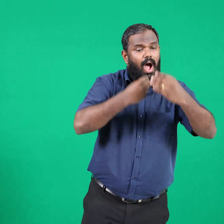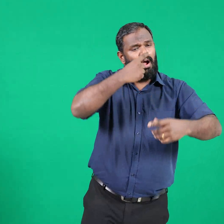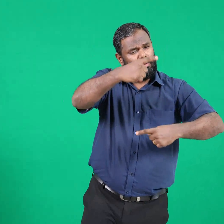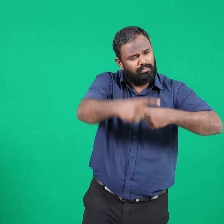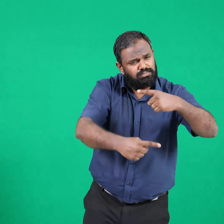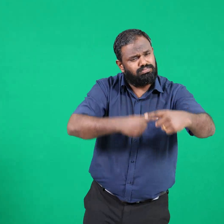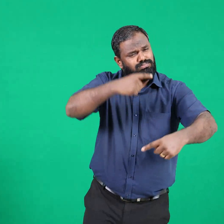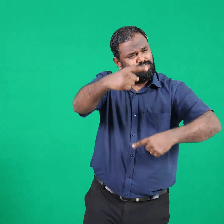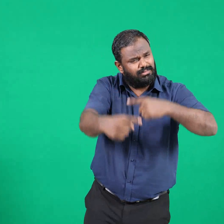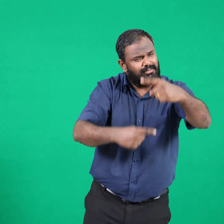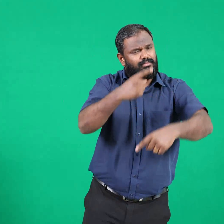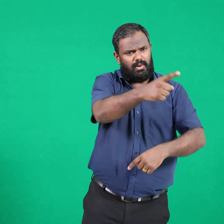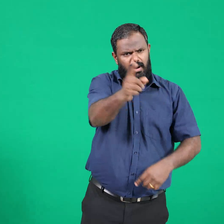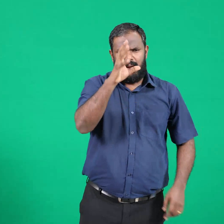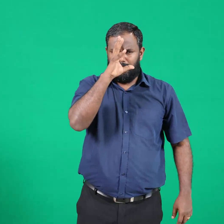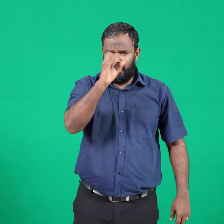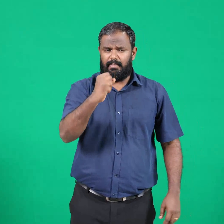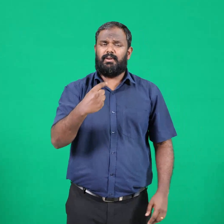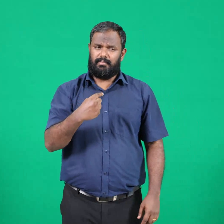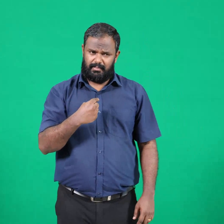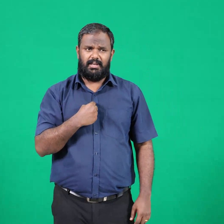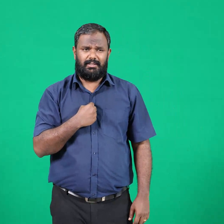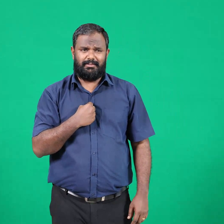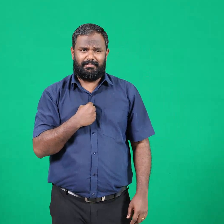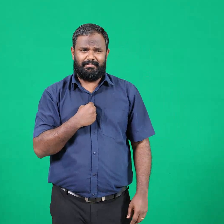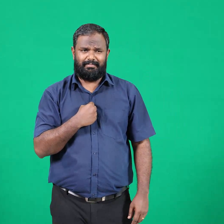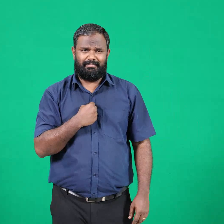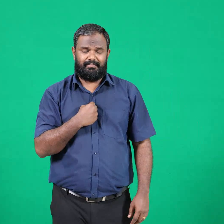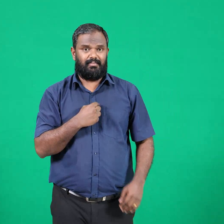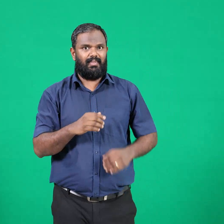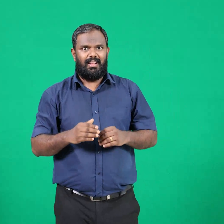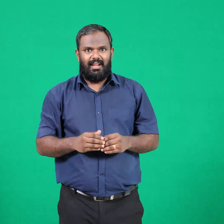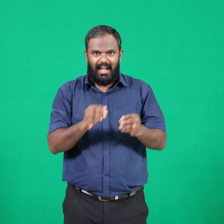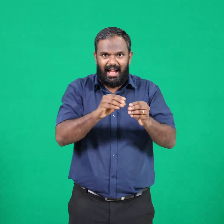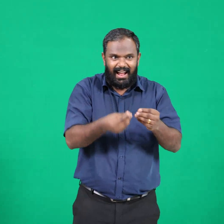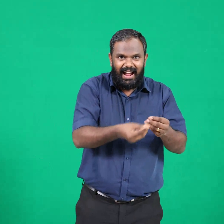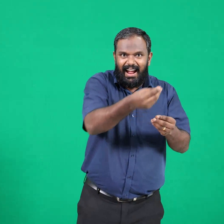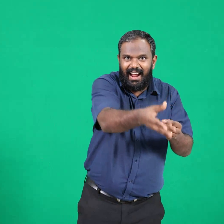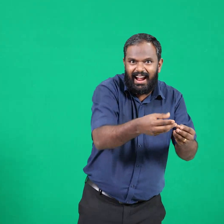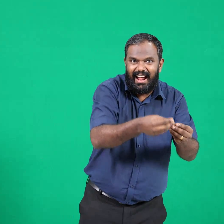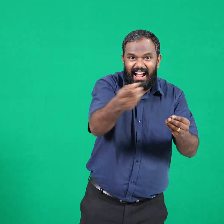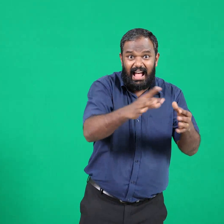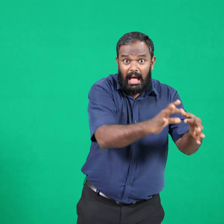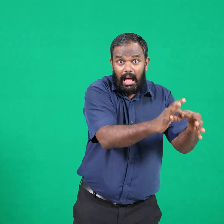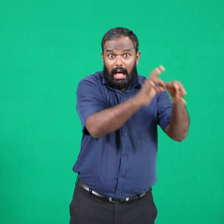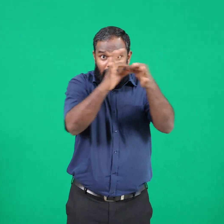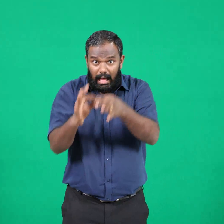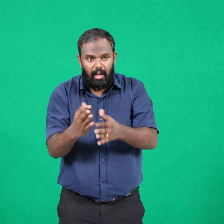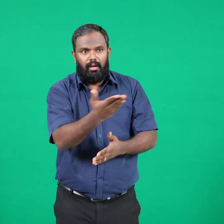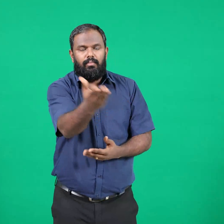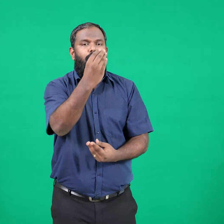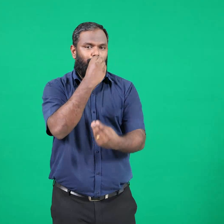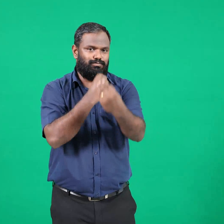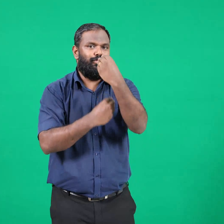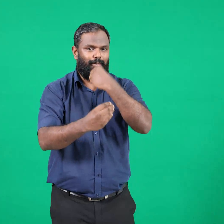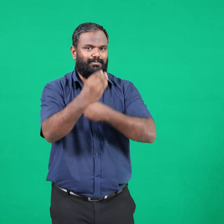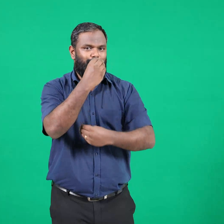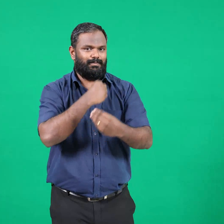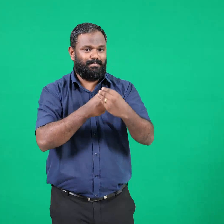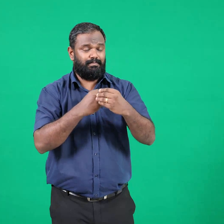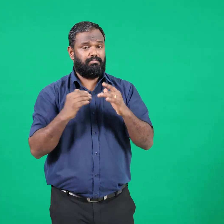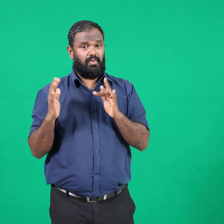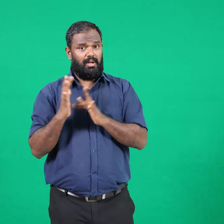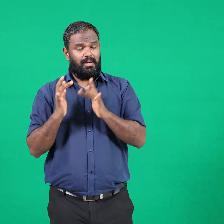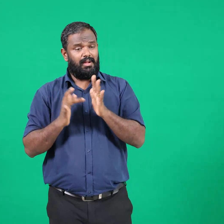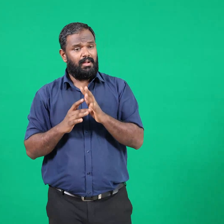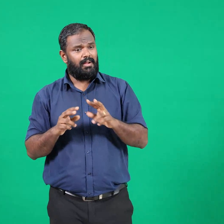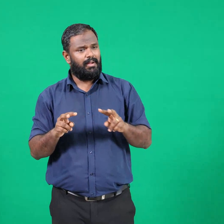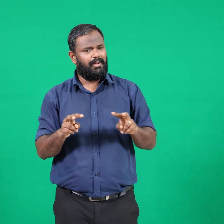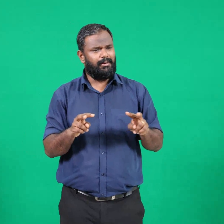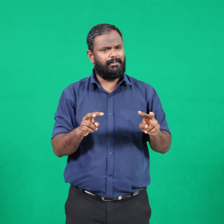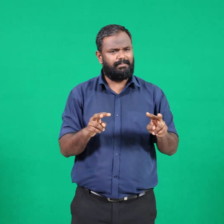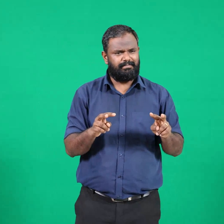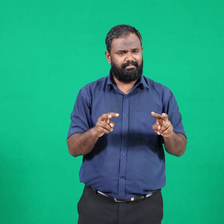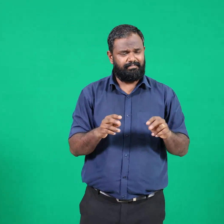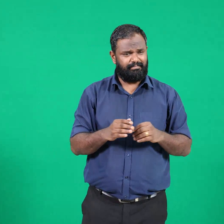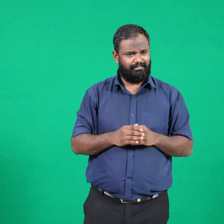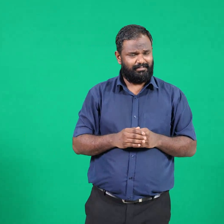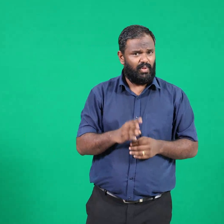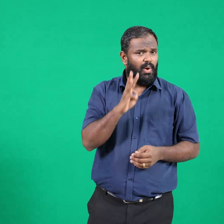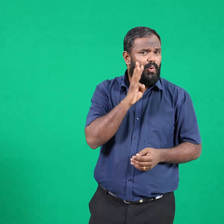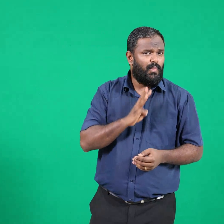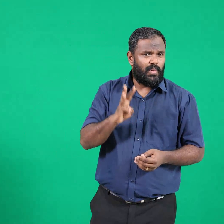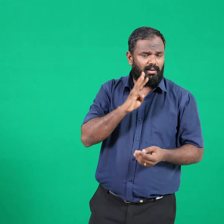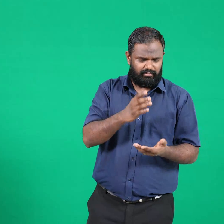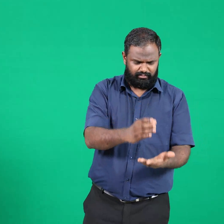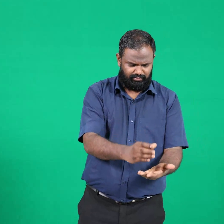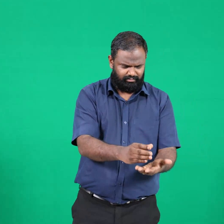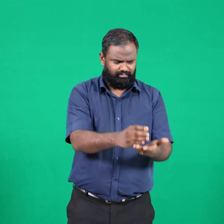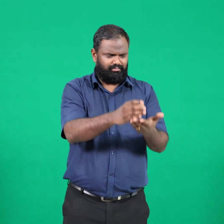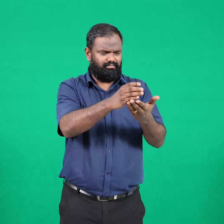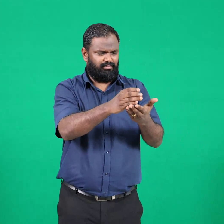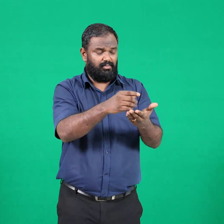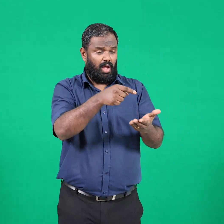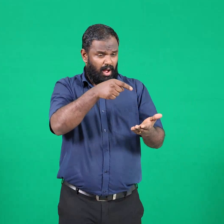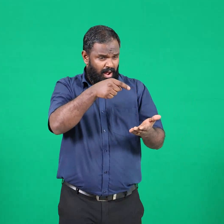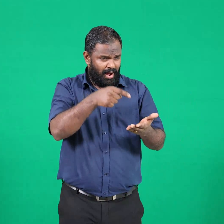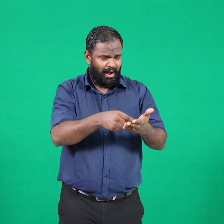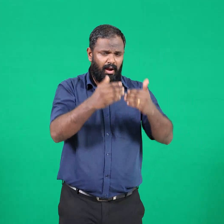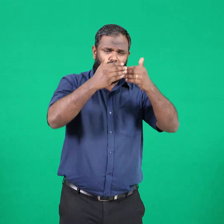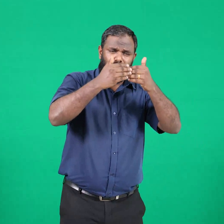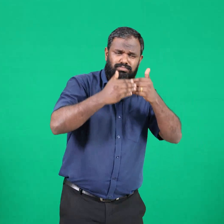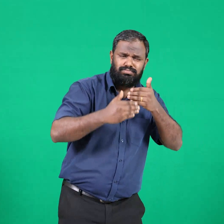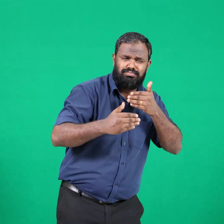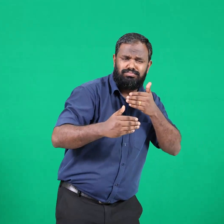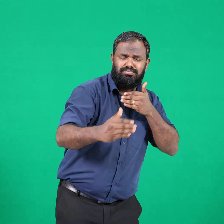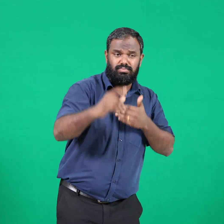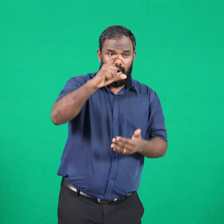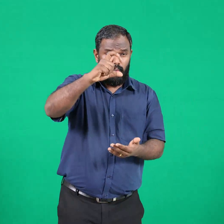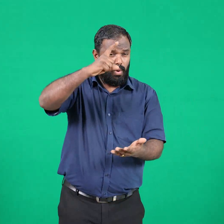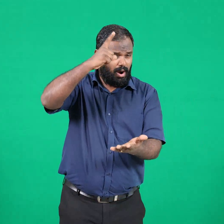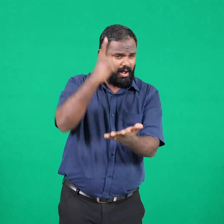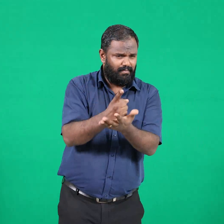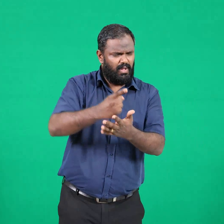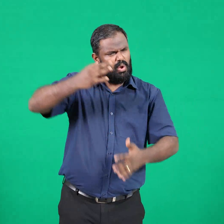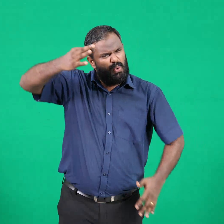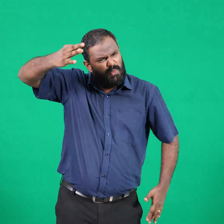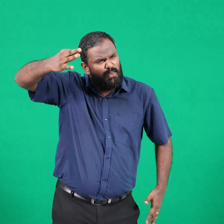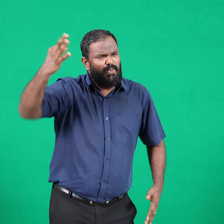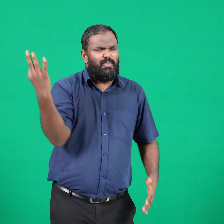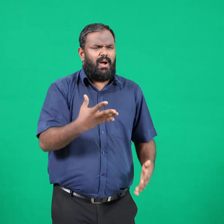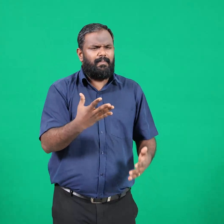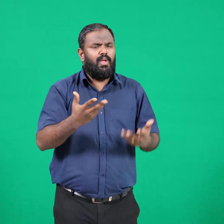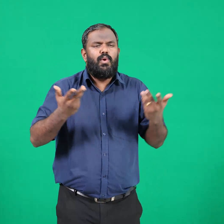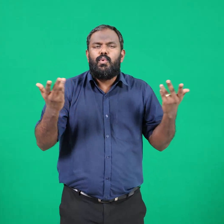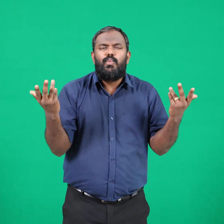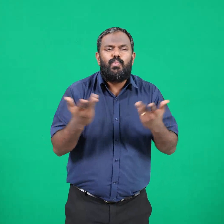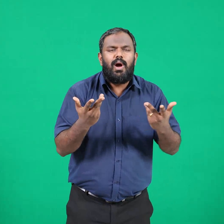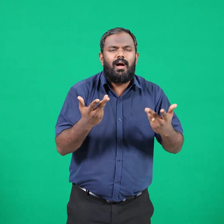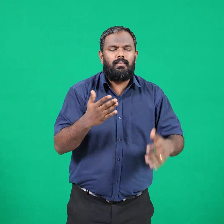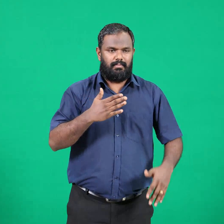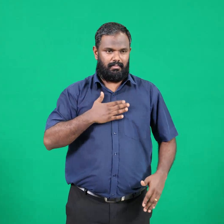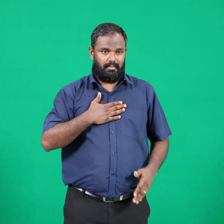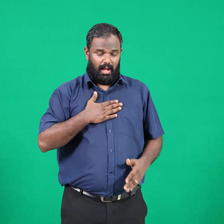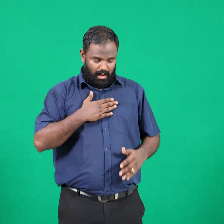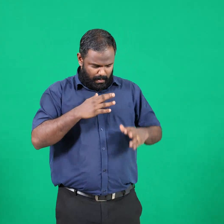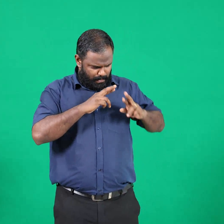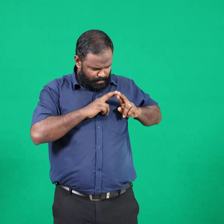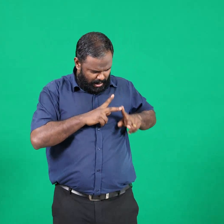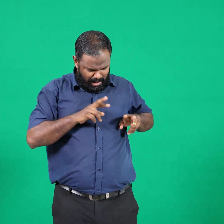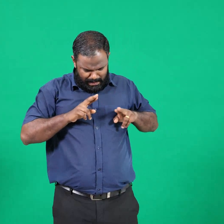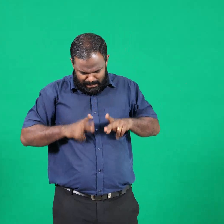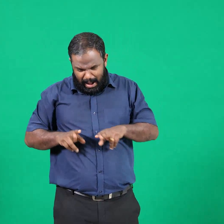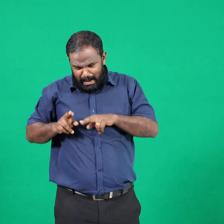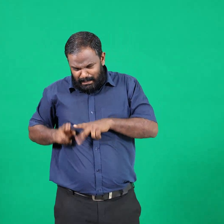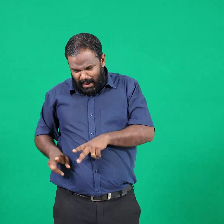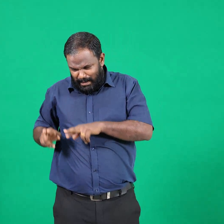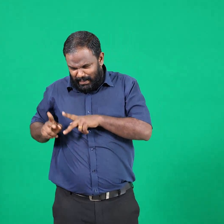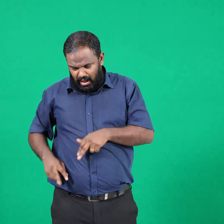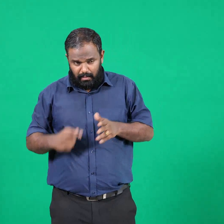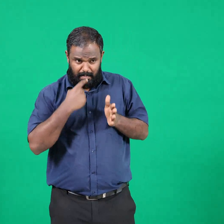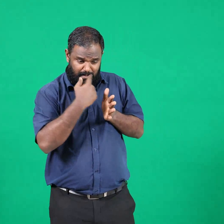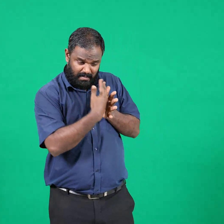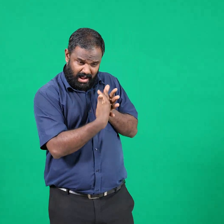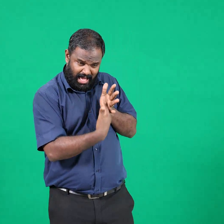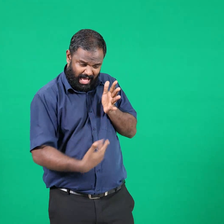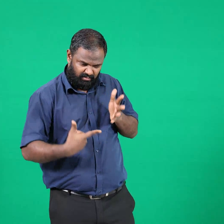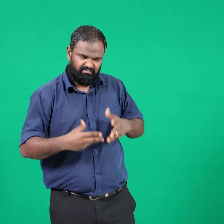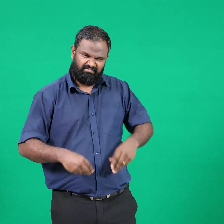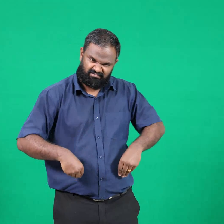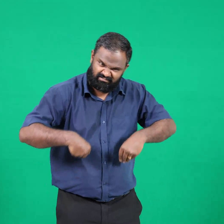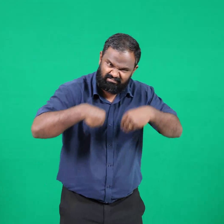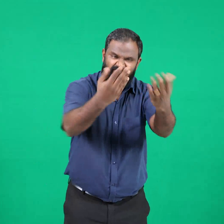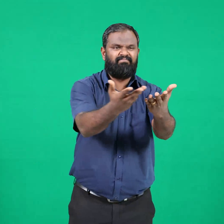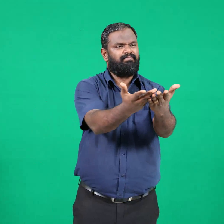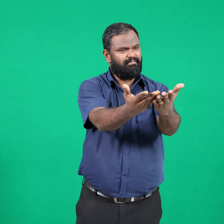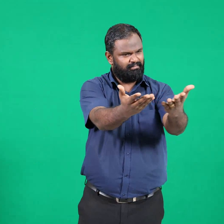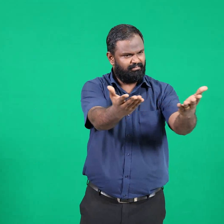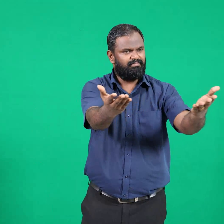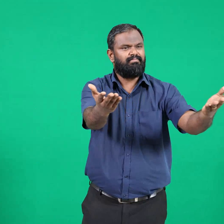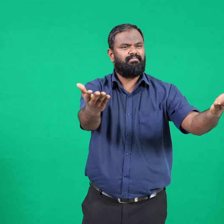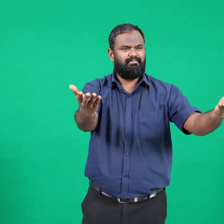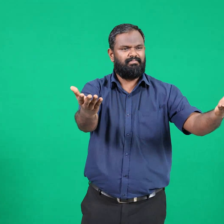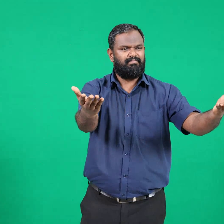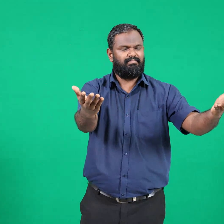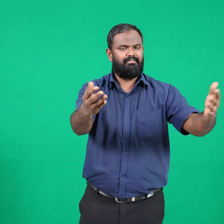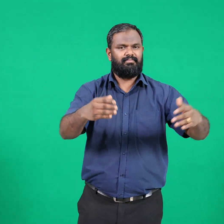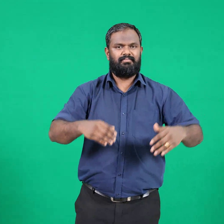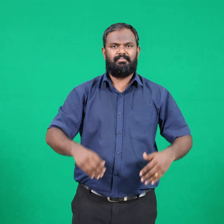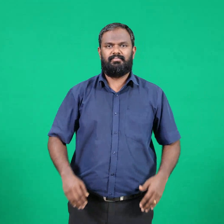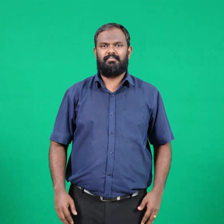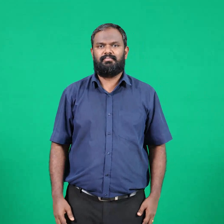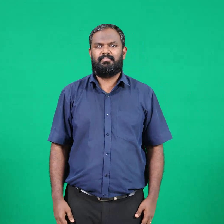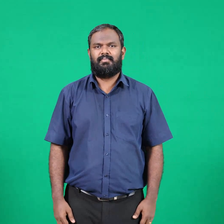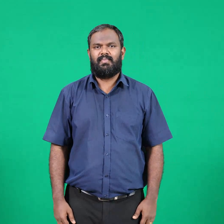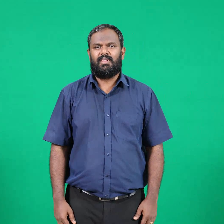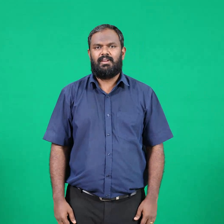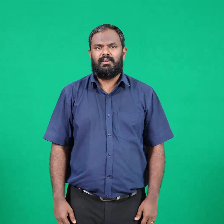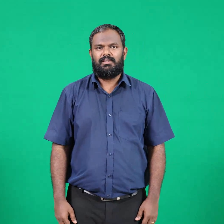In the same way, after supper He took the cup, saying, "This cup is the new covenant in My blood, which is poured out for you.